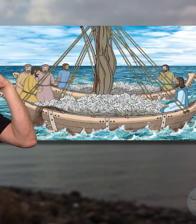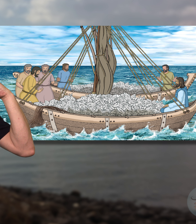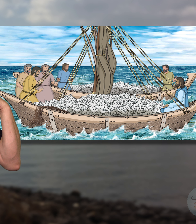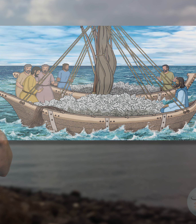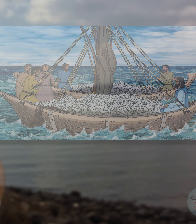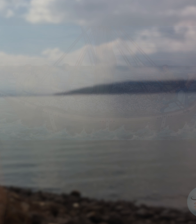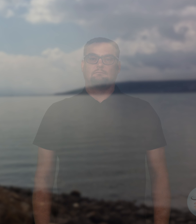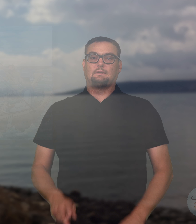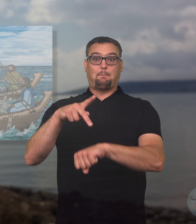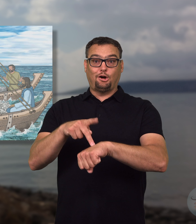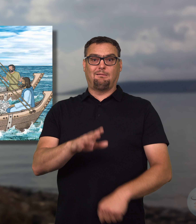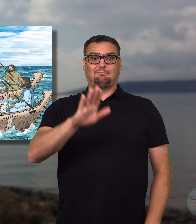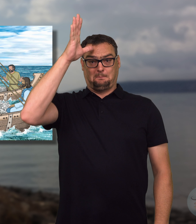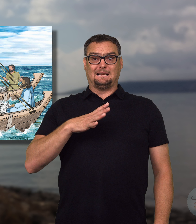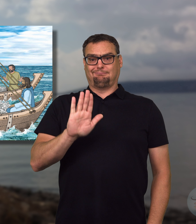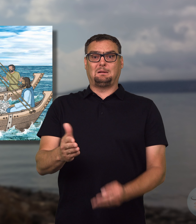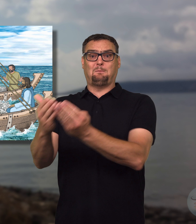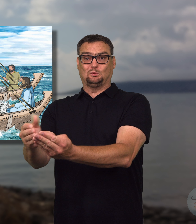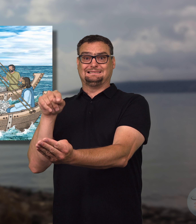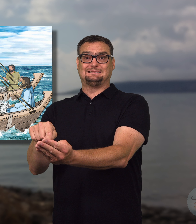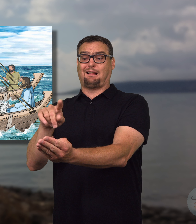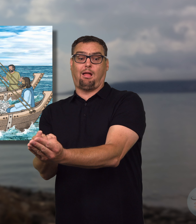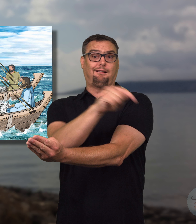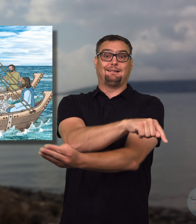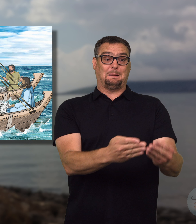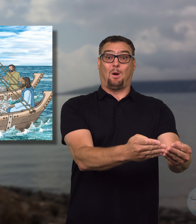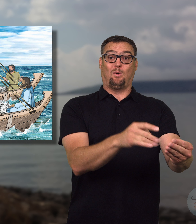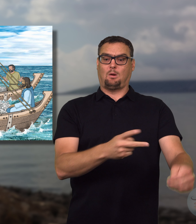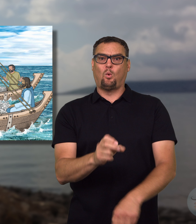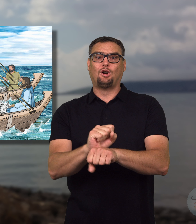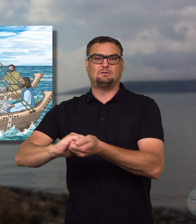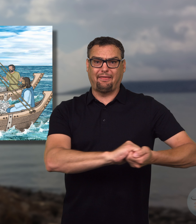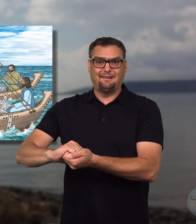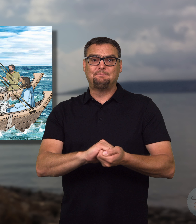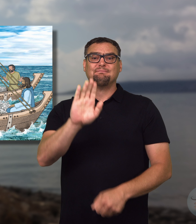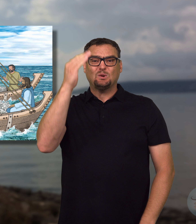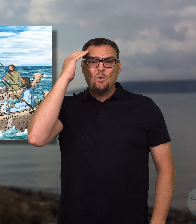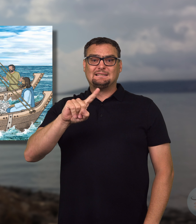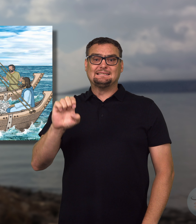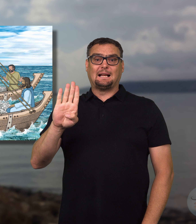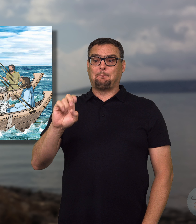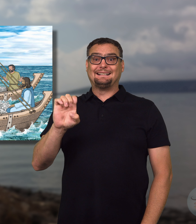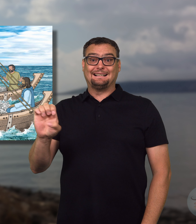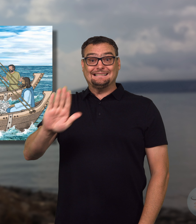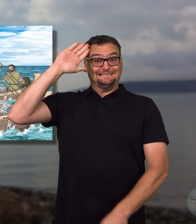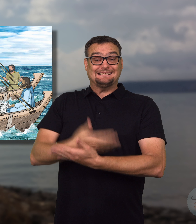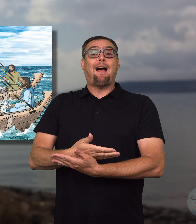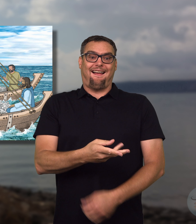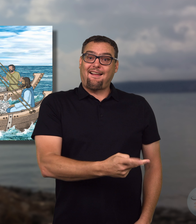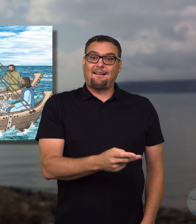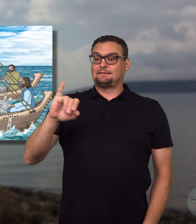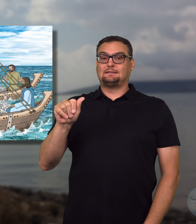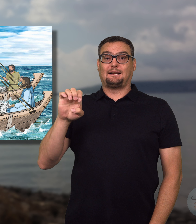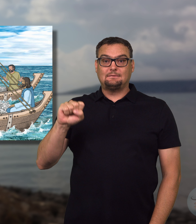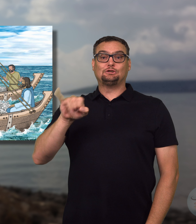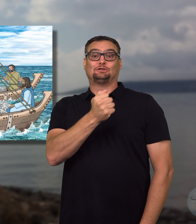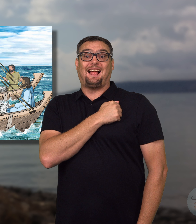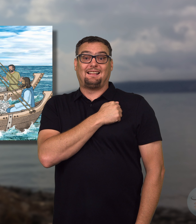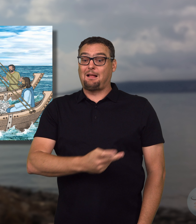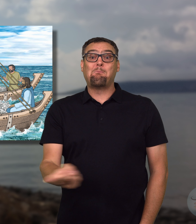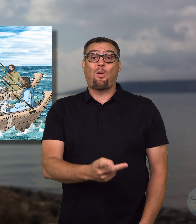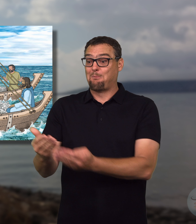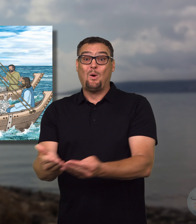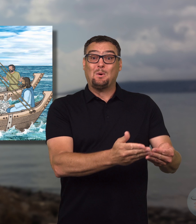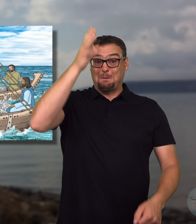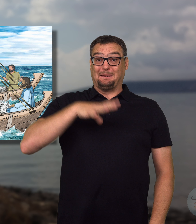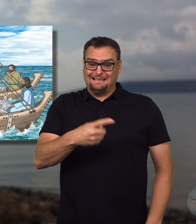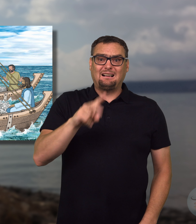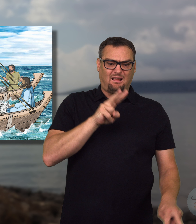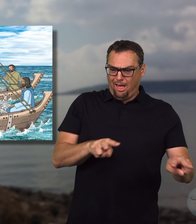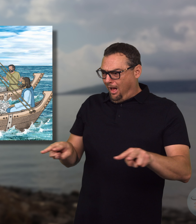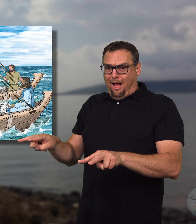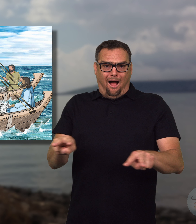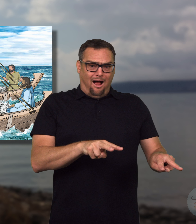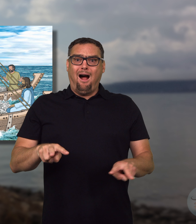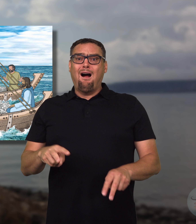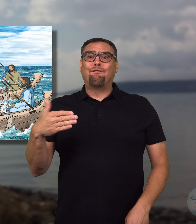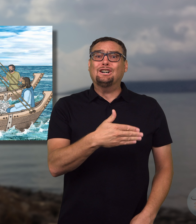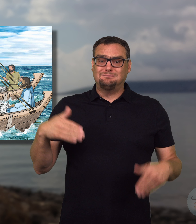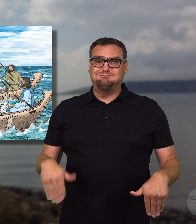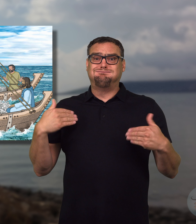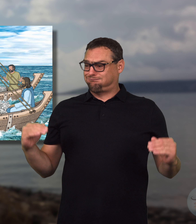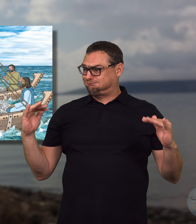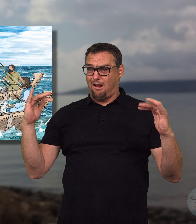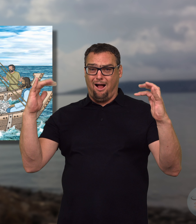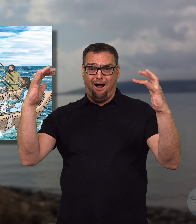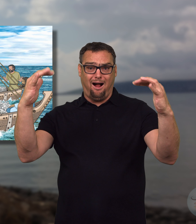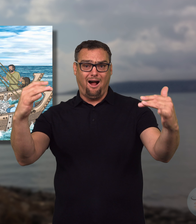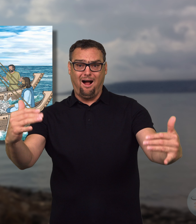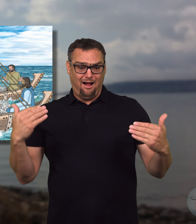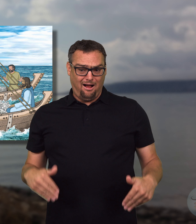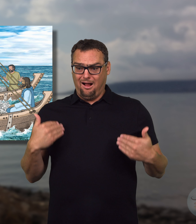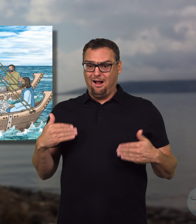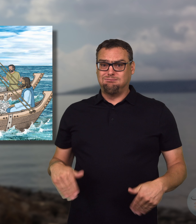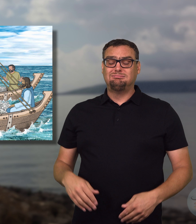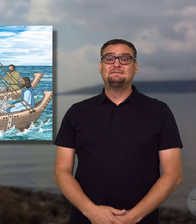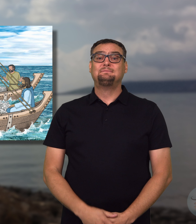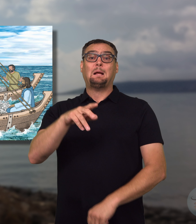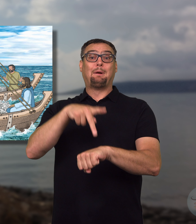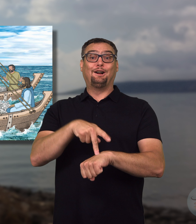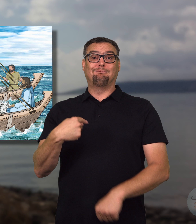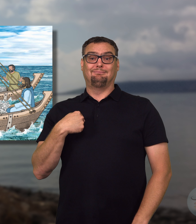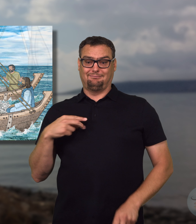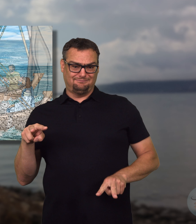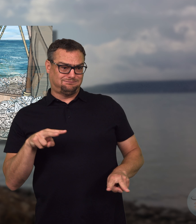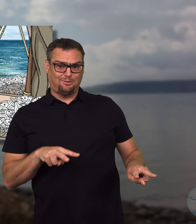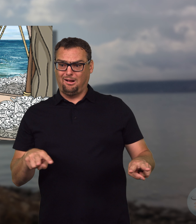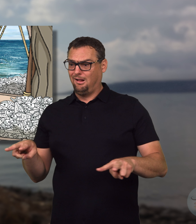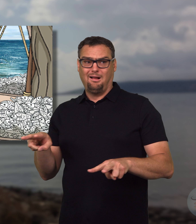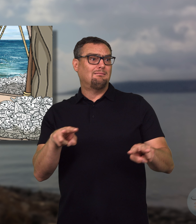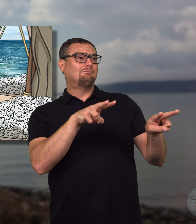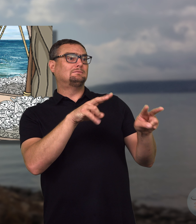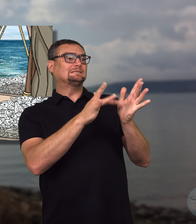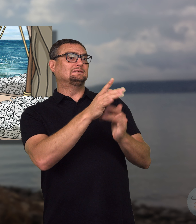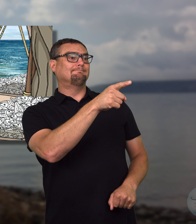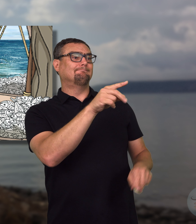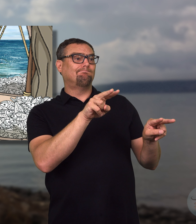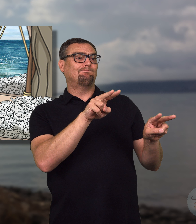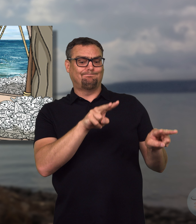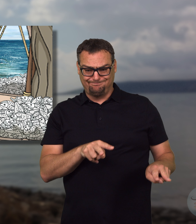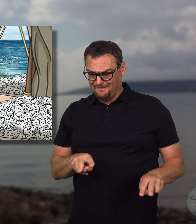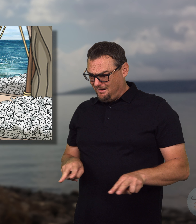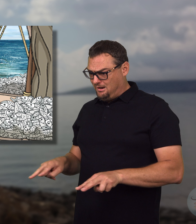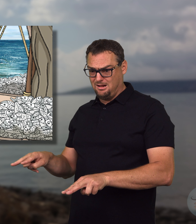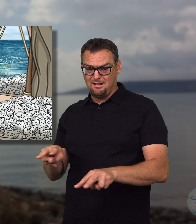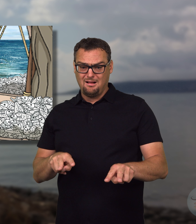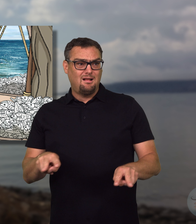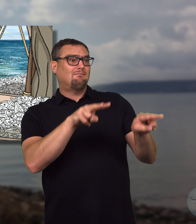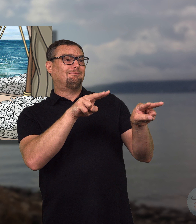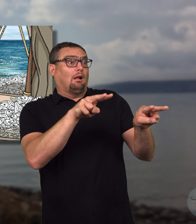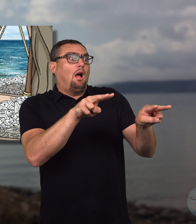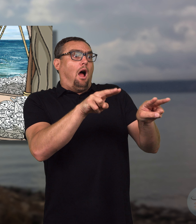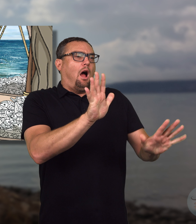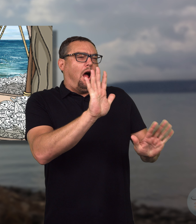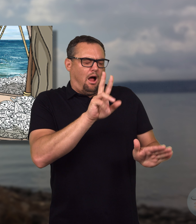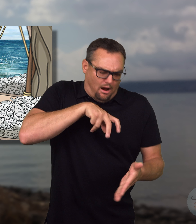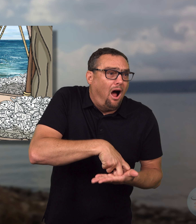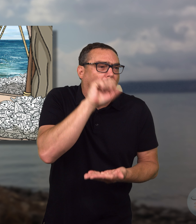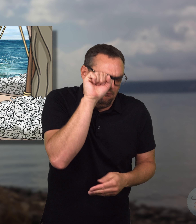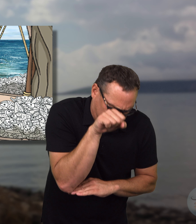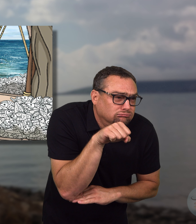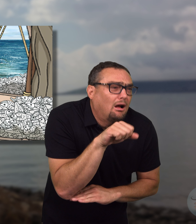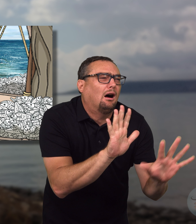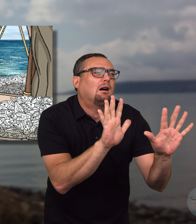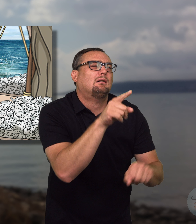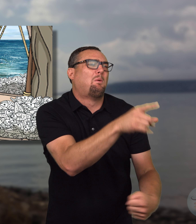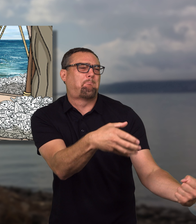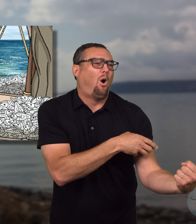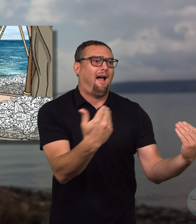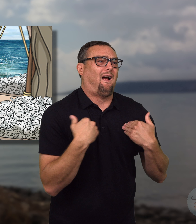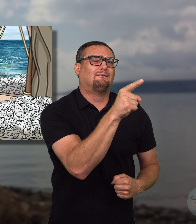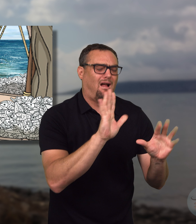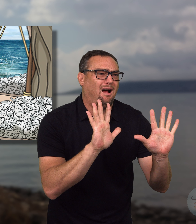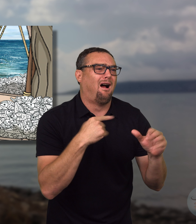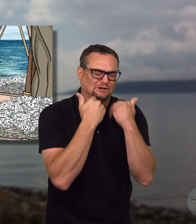When Simon Peter saw this, he fell at Jesus’ knees.